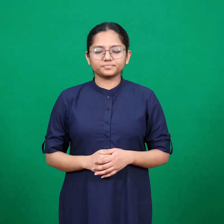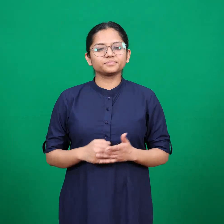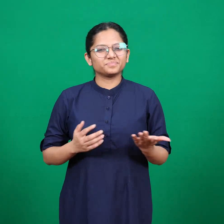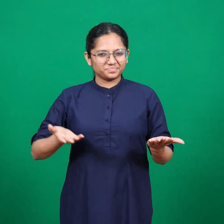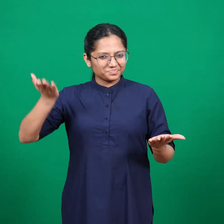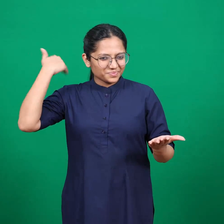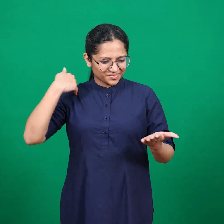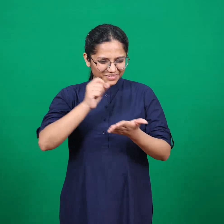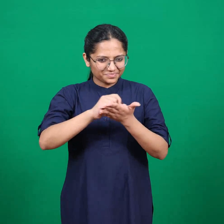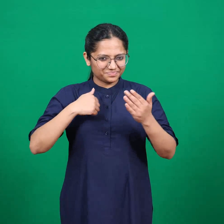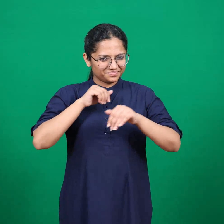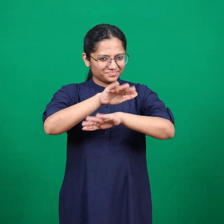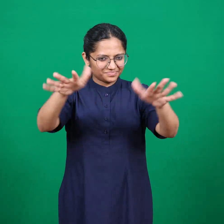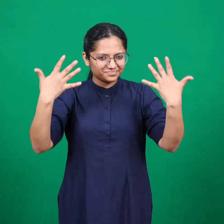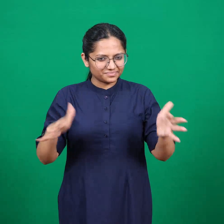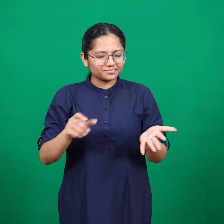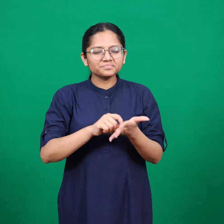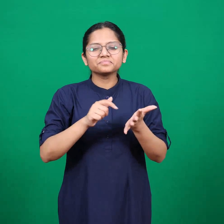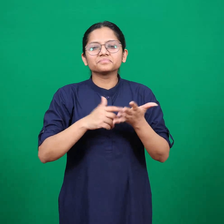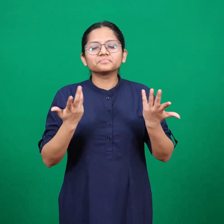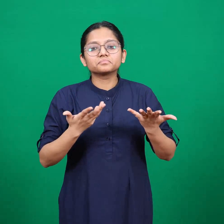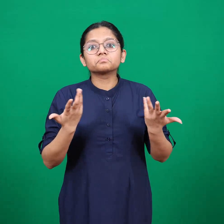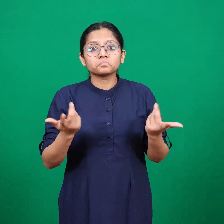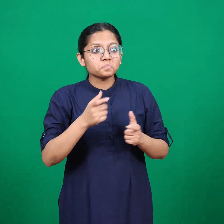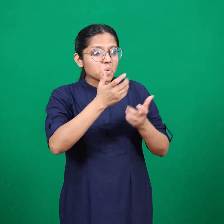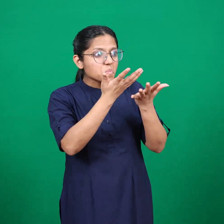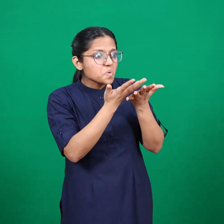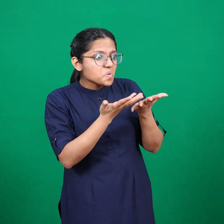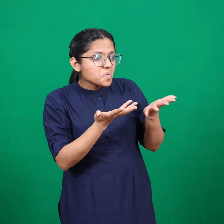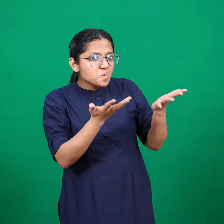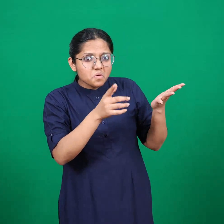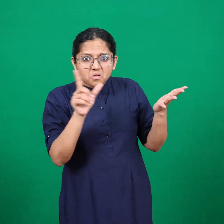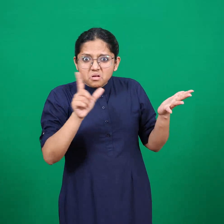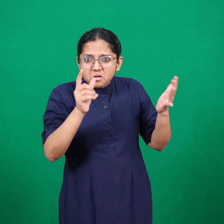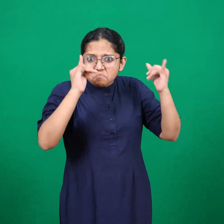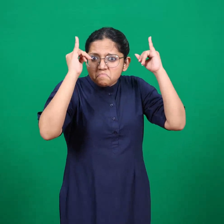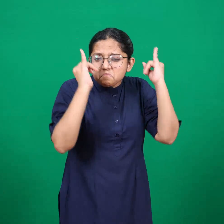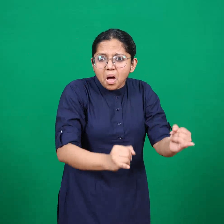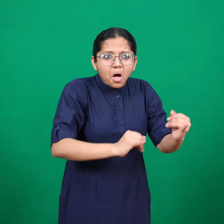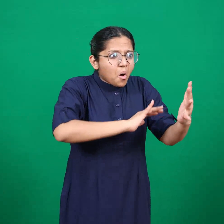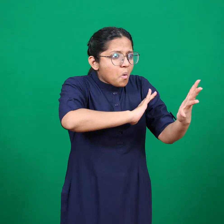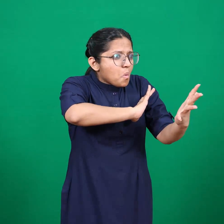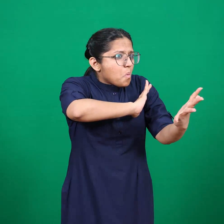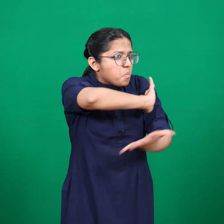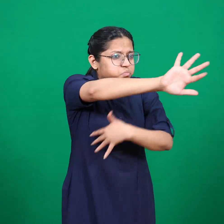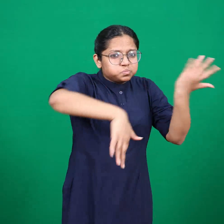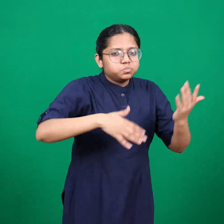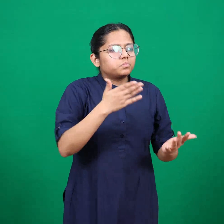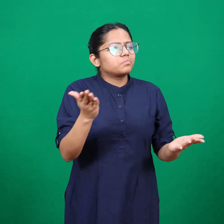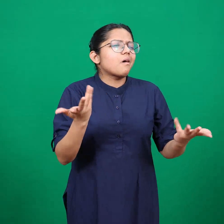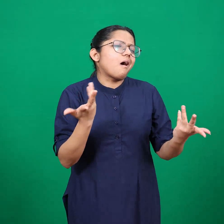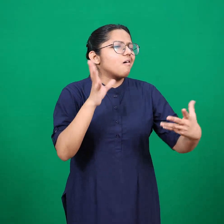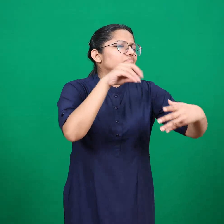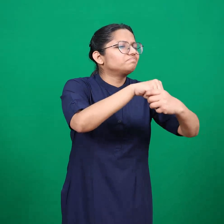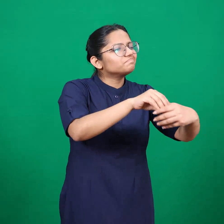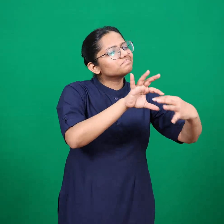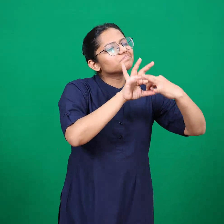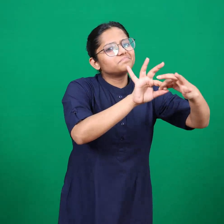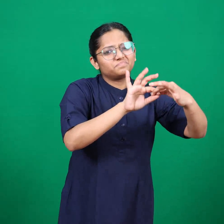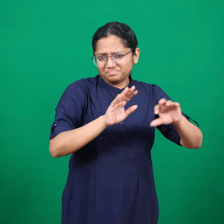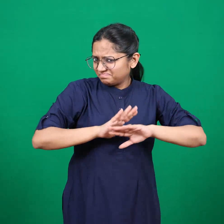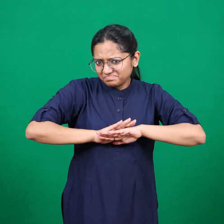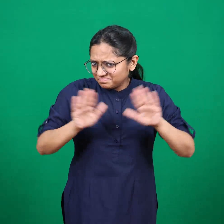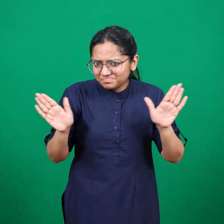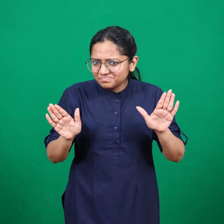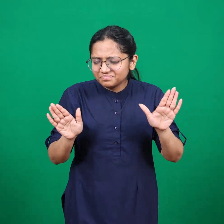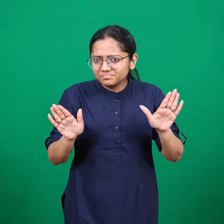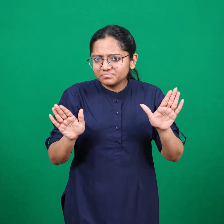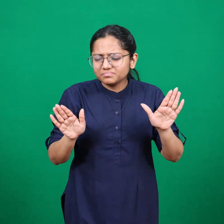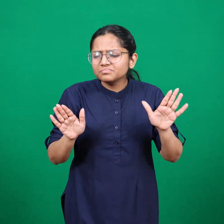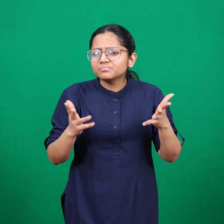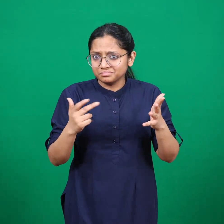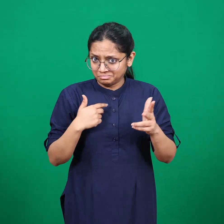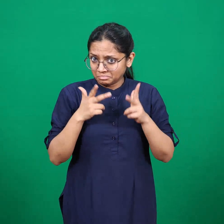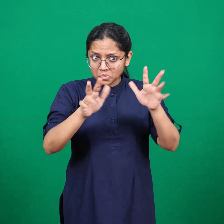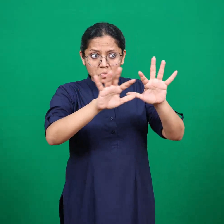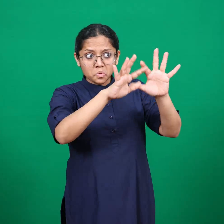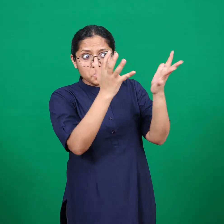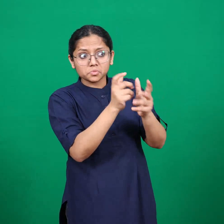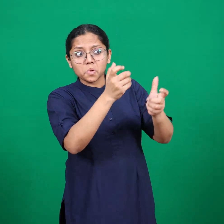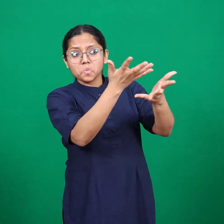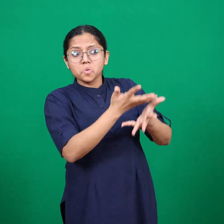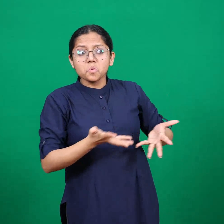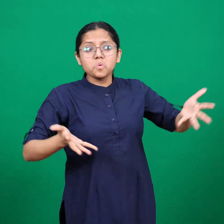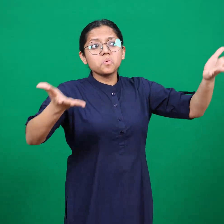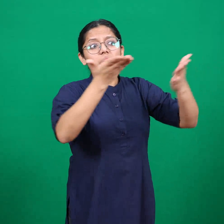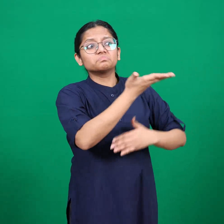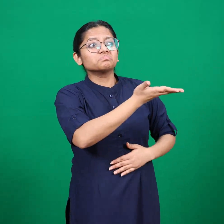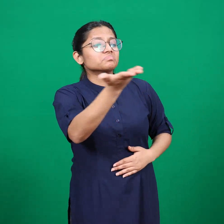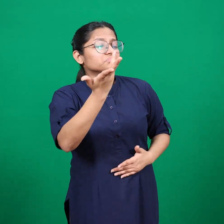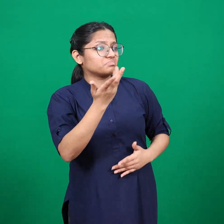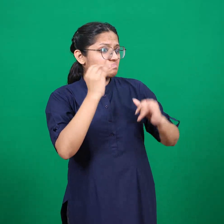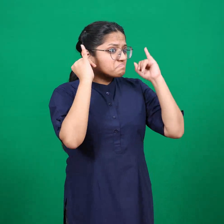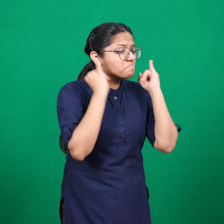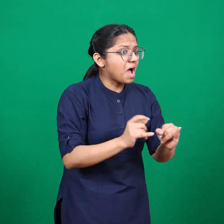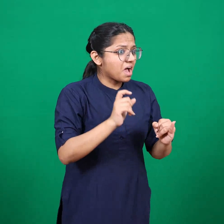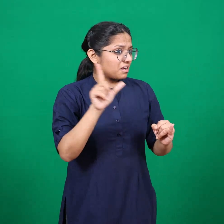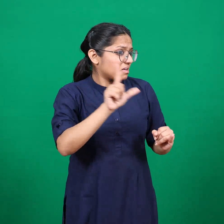I wrote you in my letter not to associate with sexually immoral people.